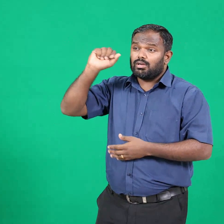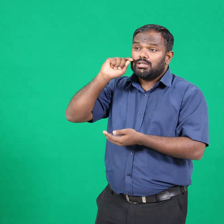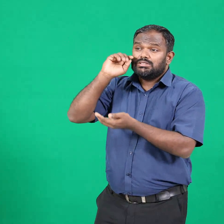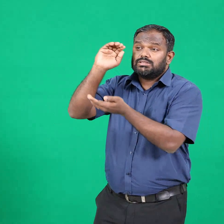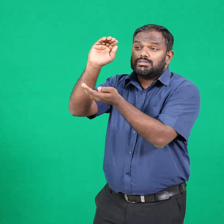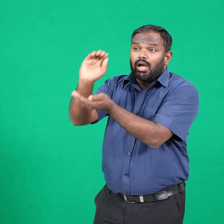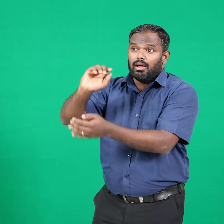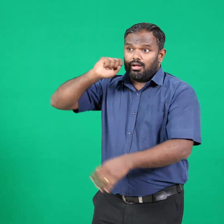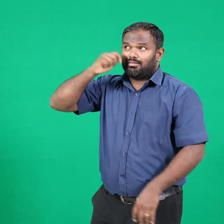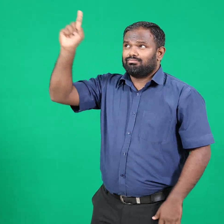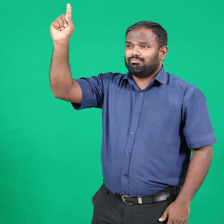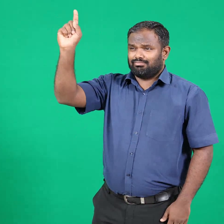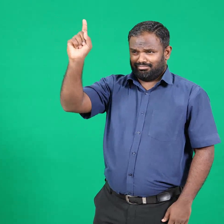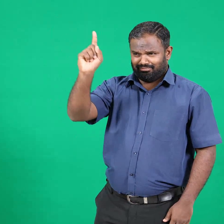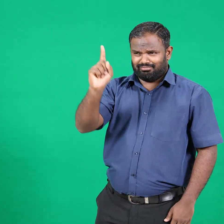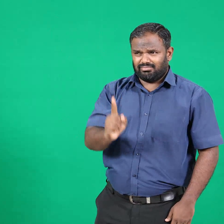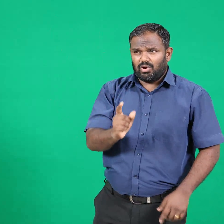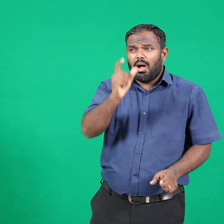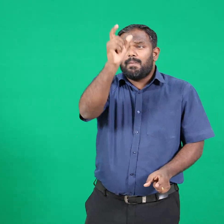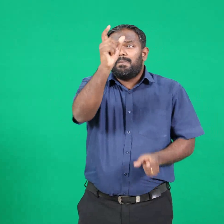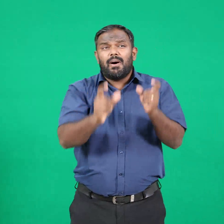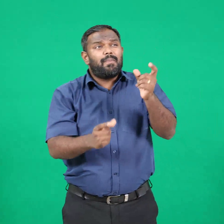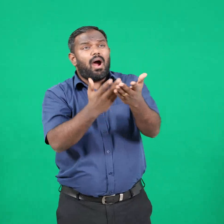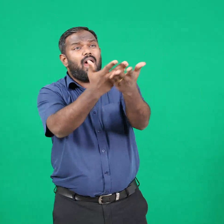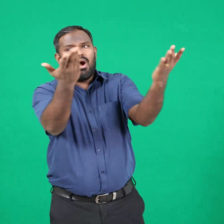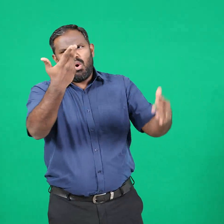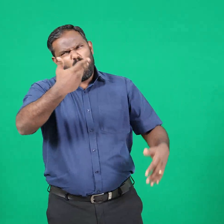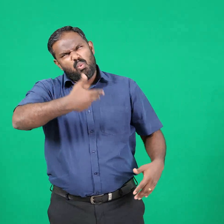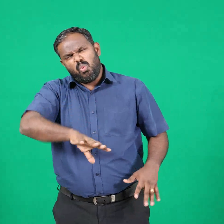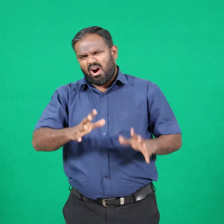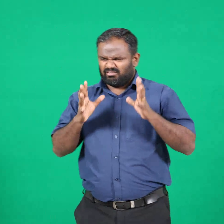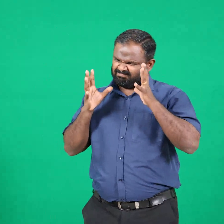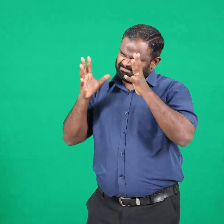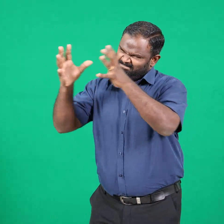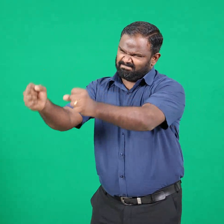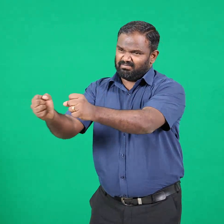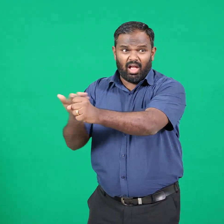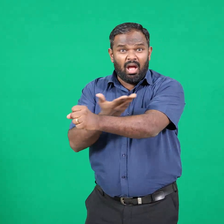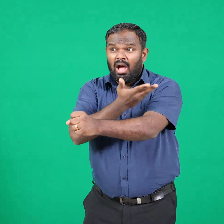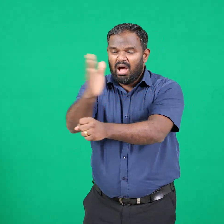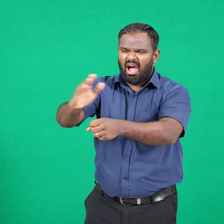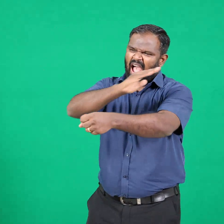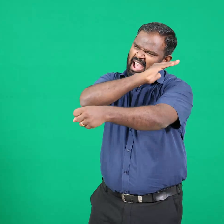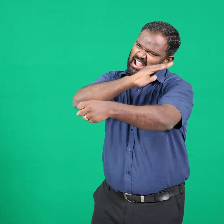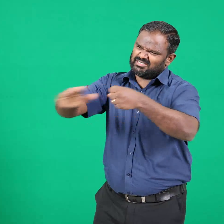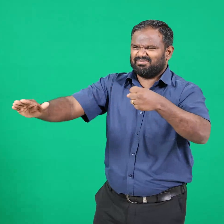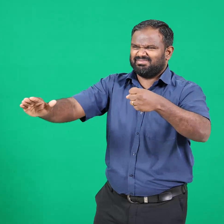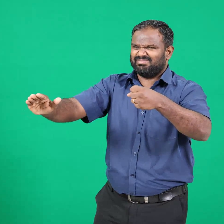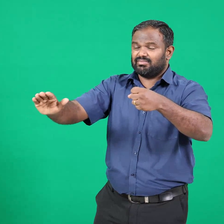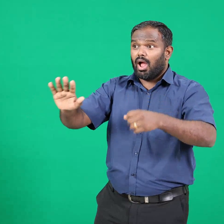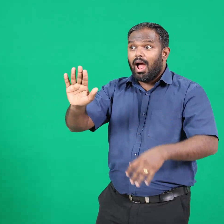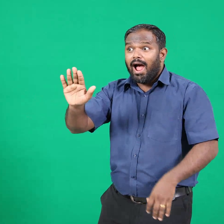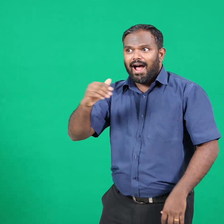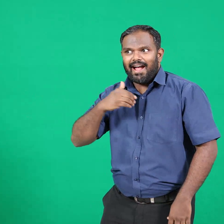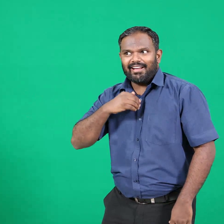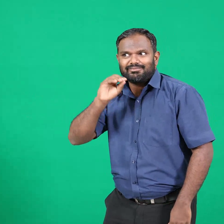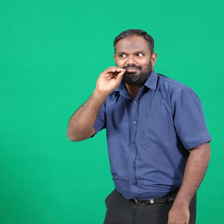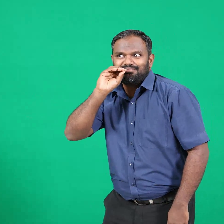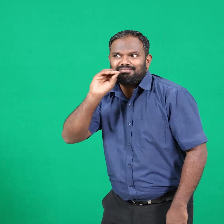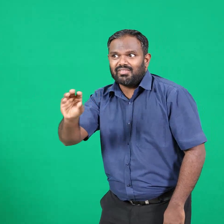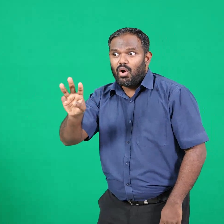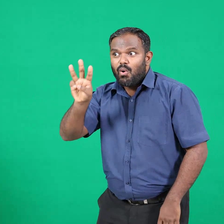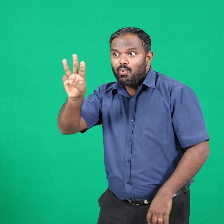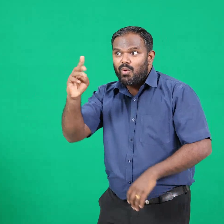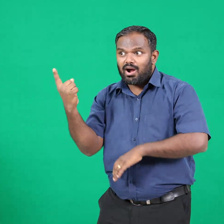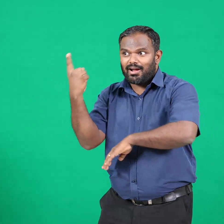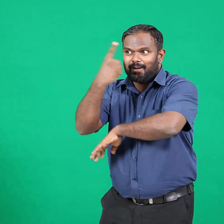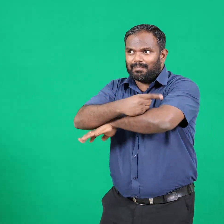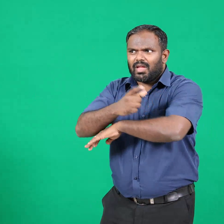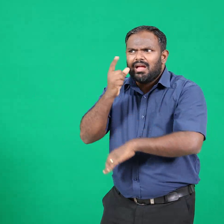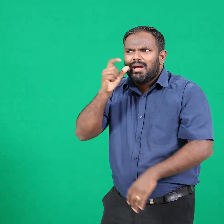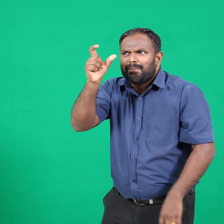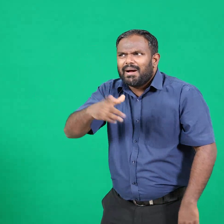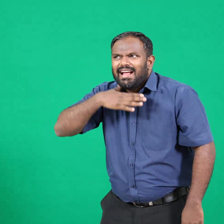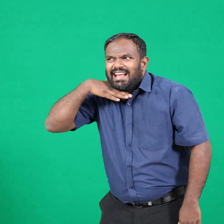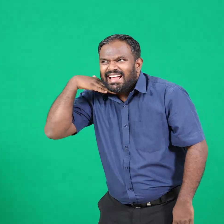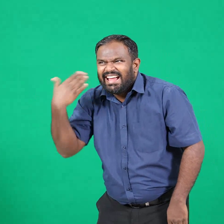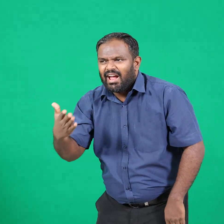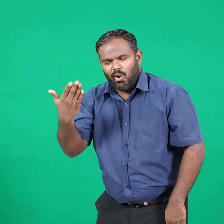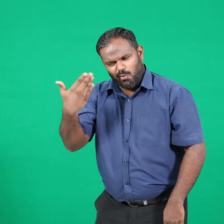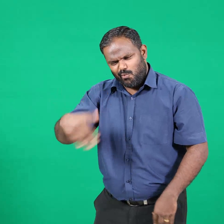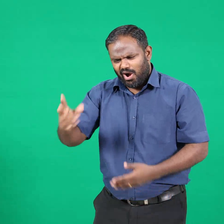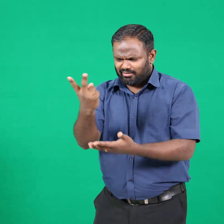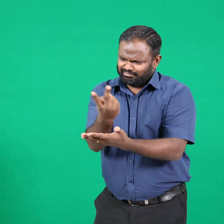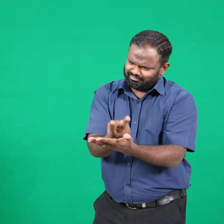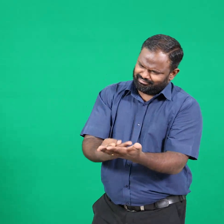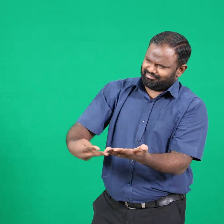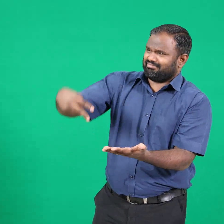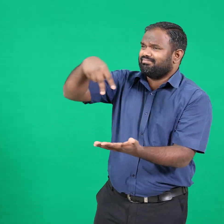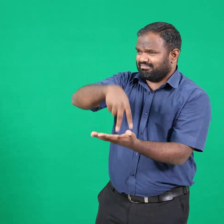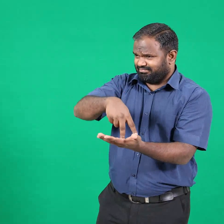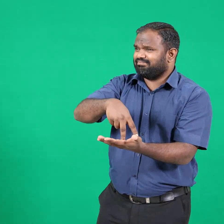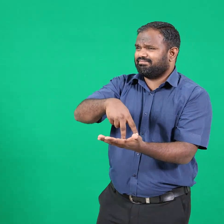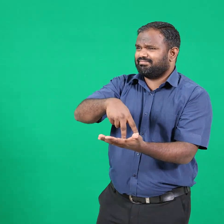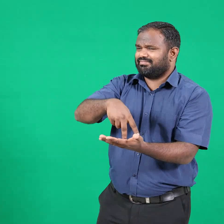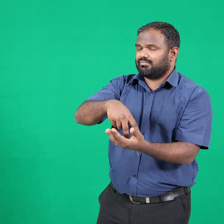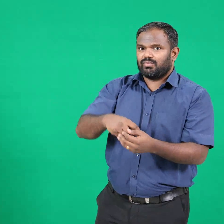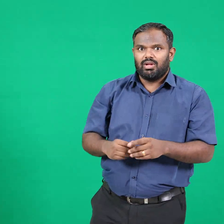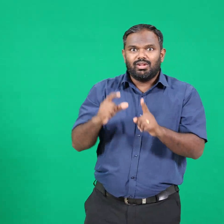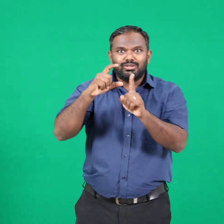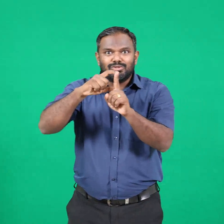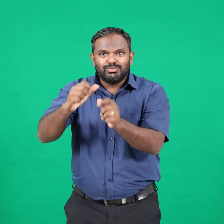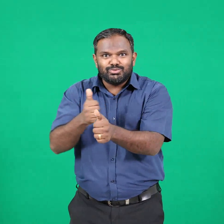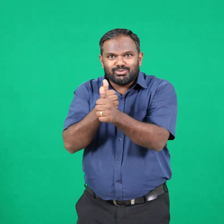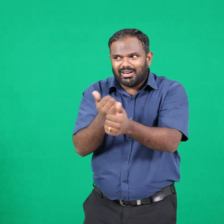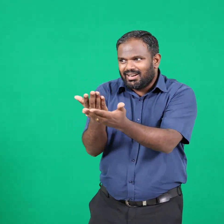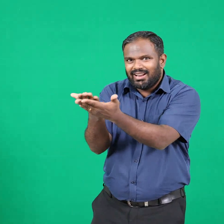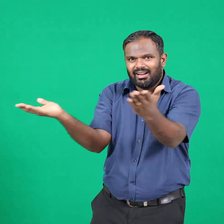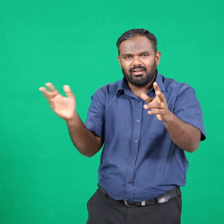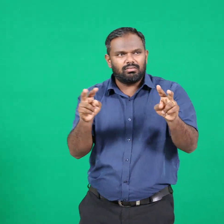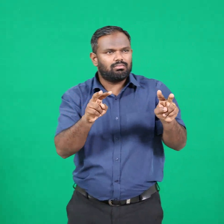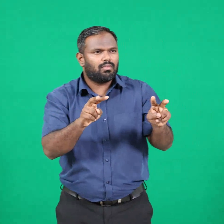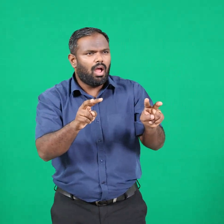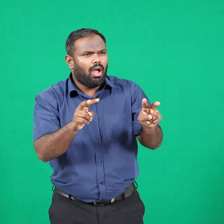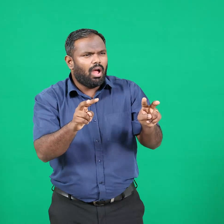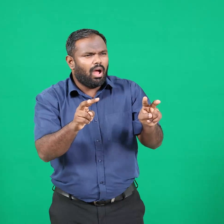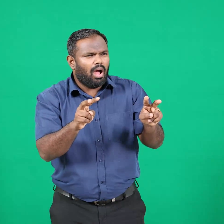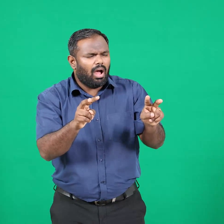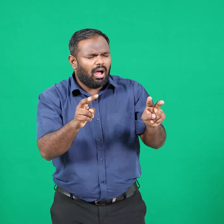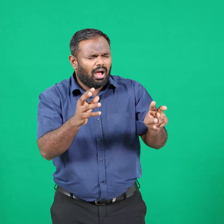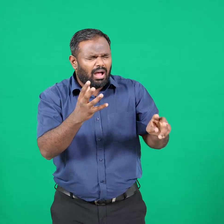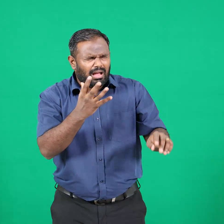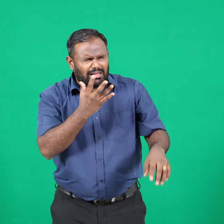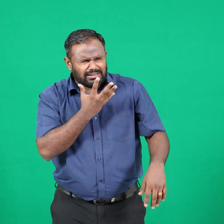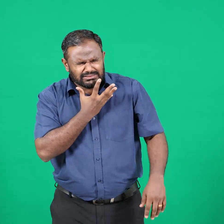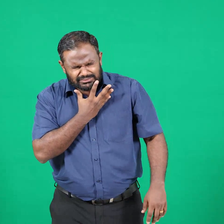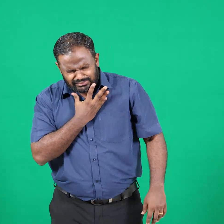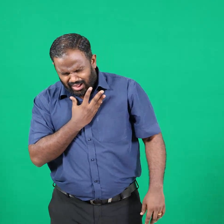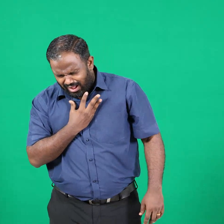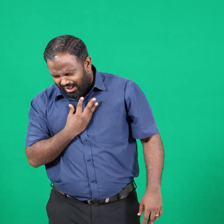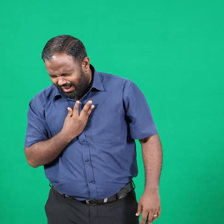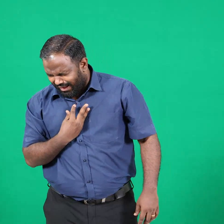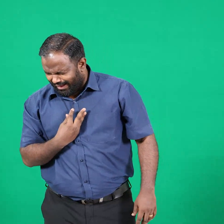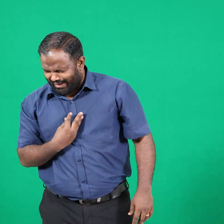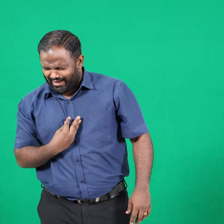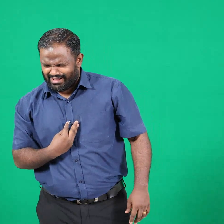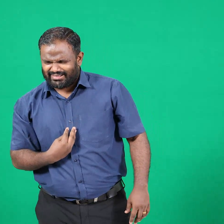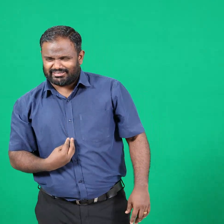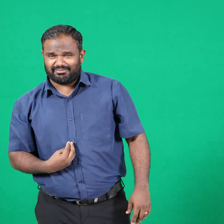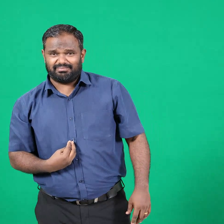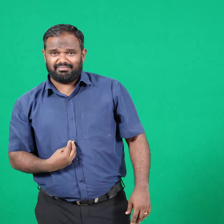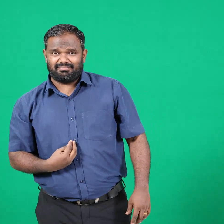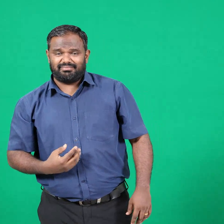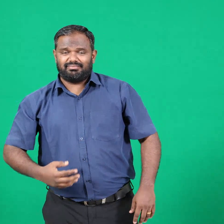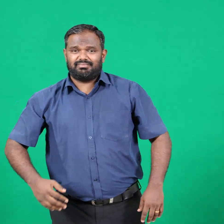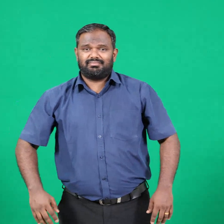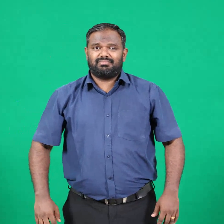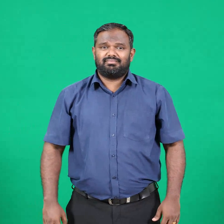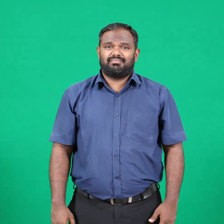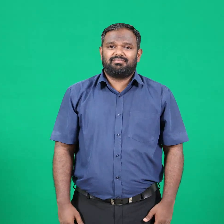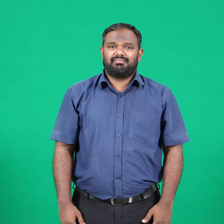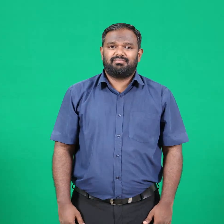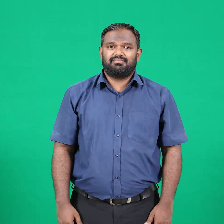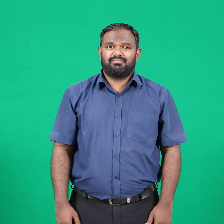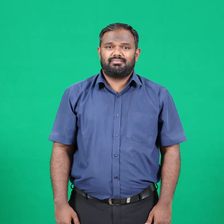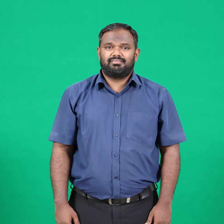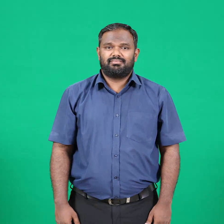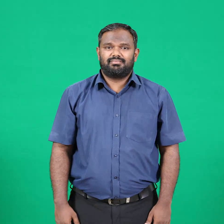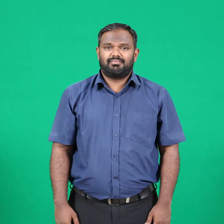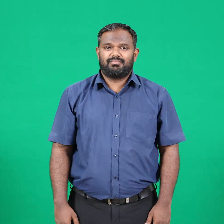They will kill Him, and on the third day He will be raised to life." And the disciples were deeply grieved.